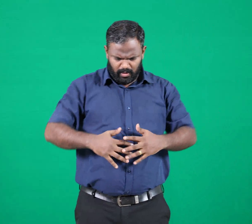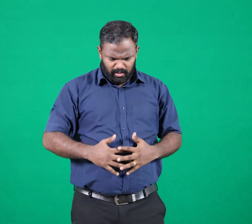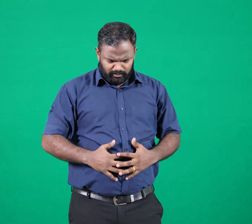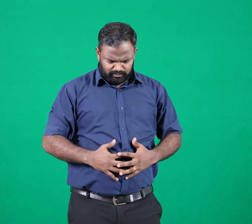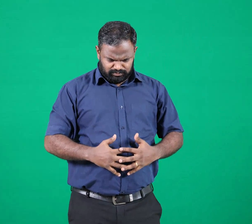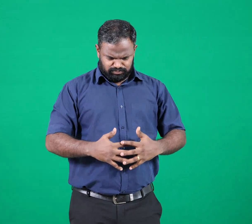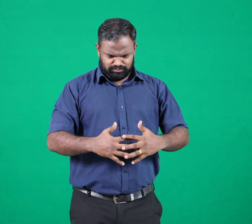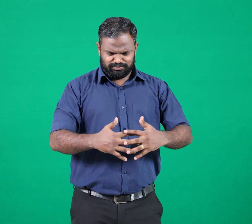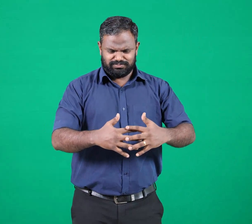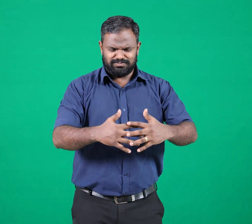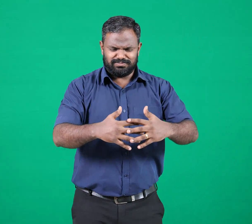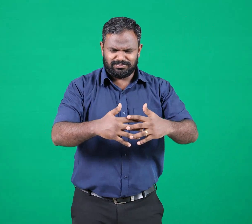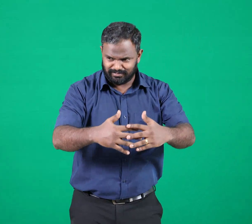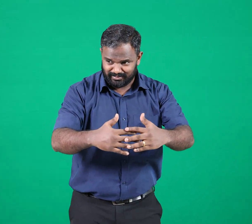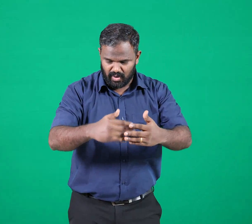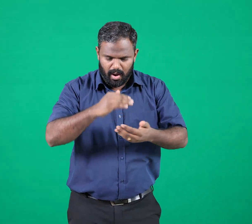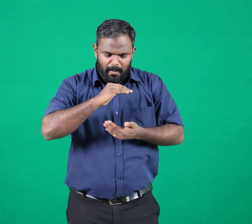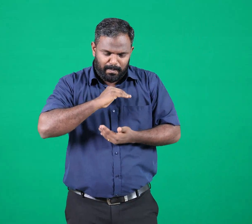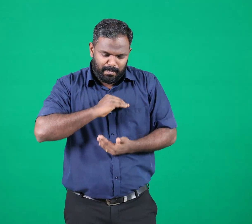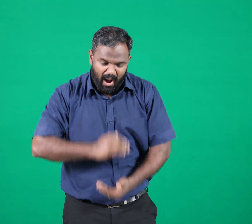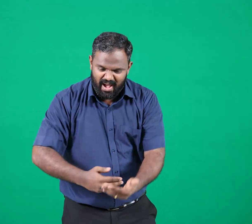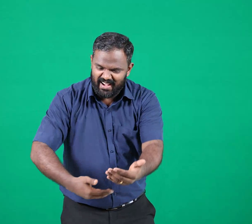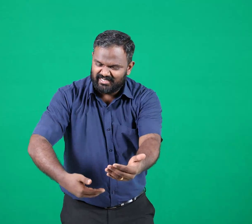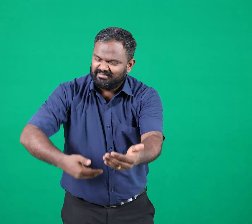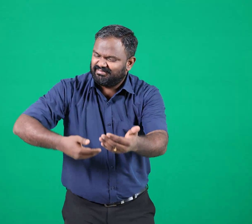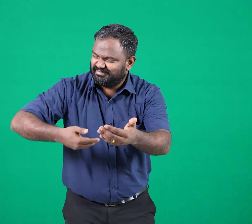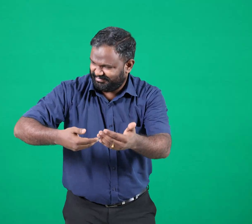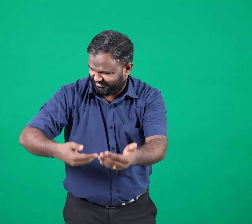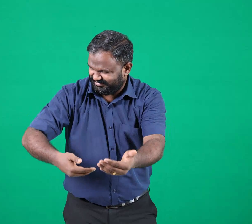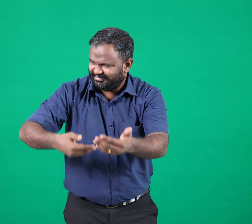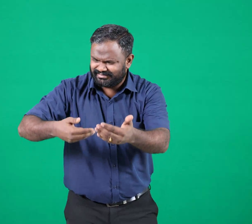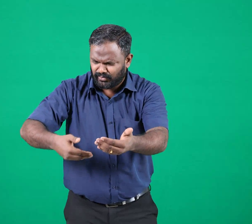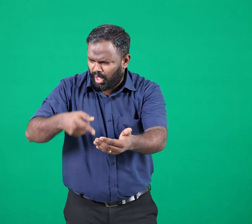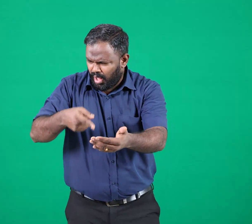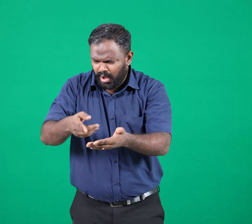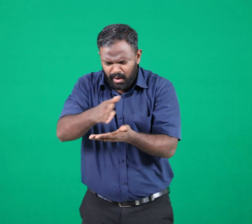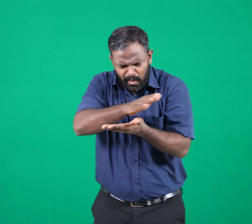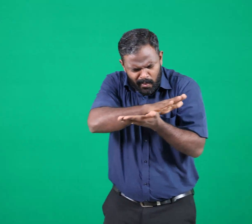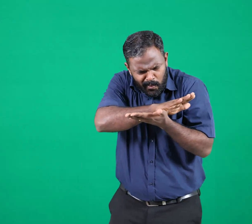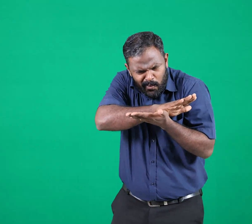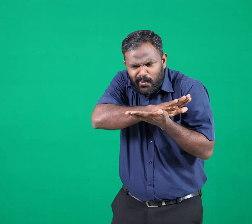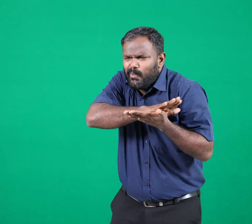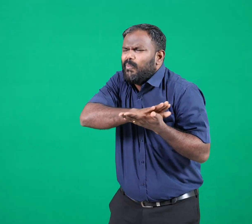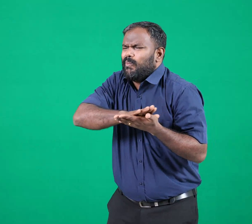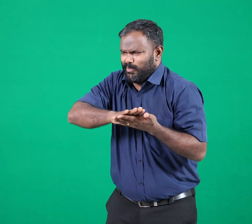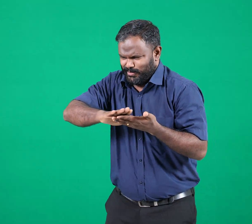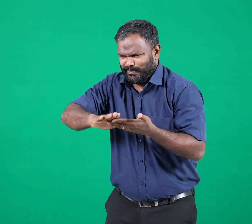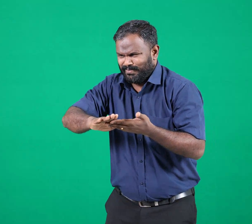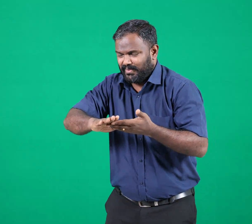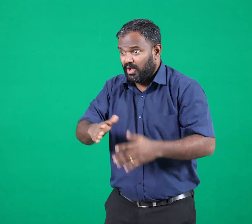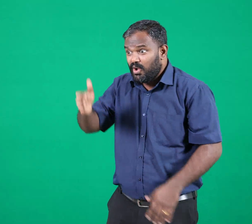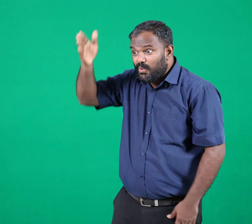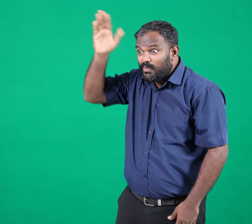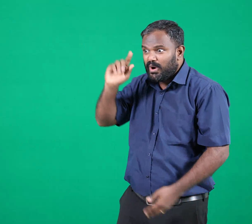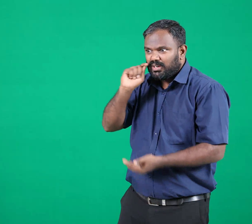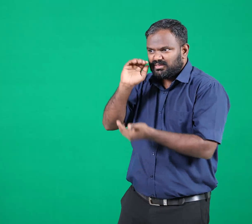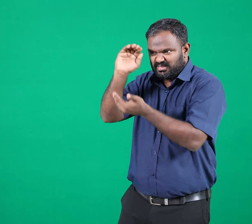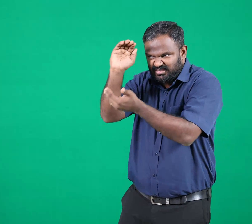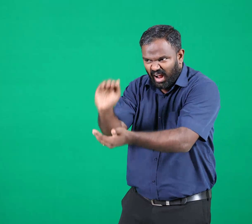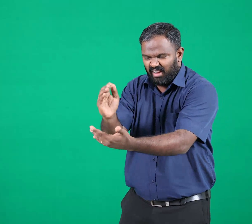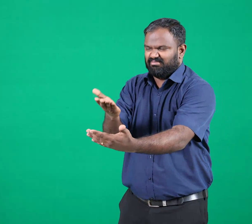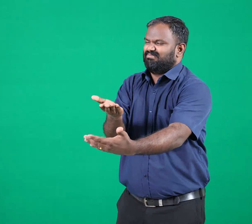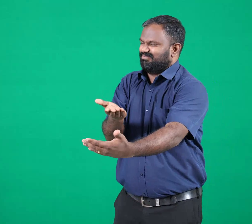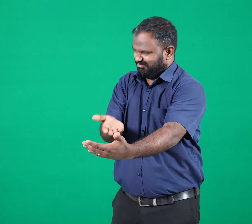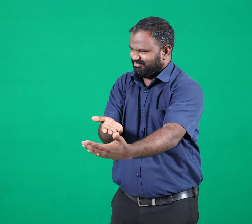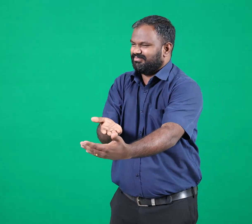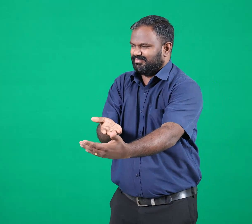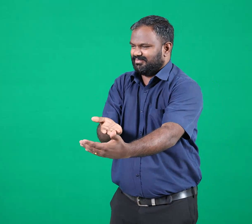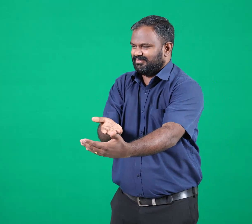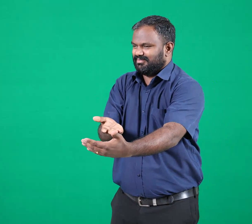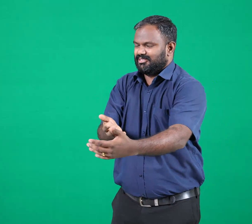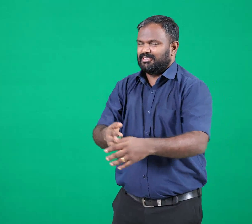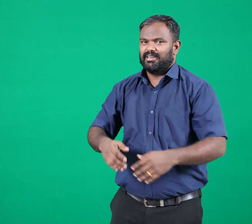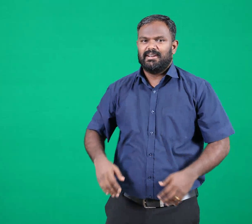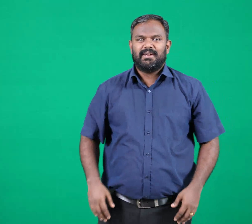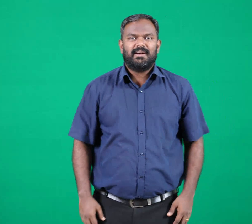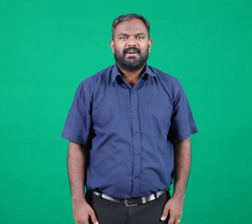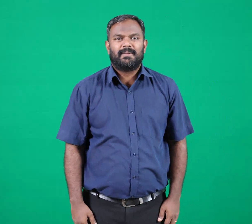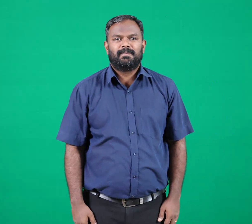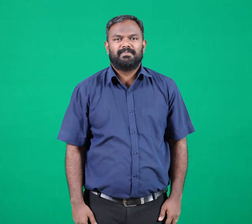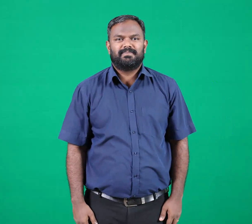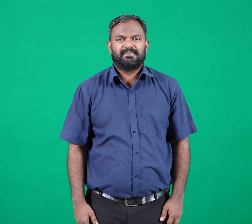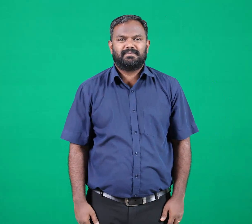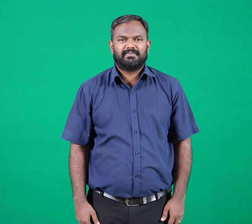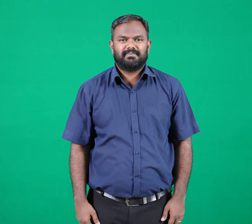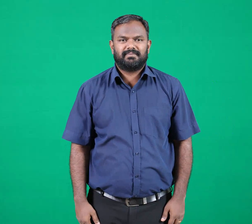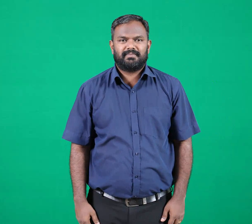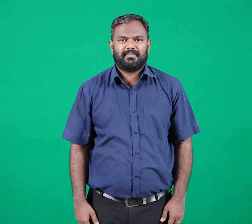So the Holy One to be born will be called the Son of God.